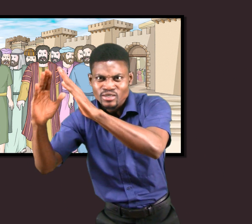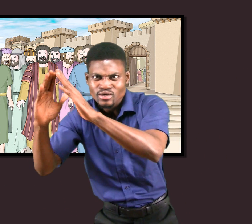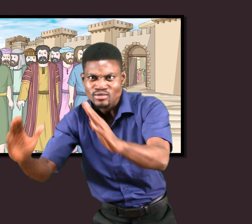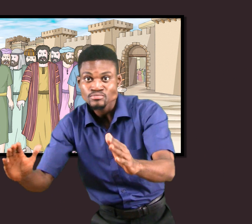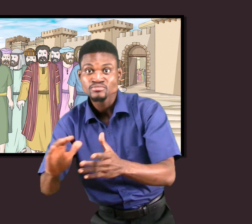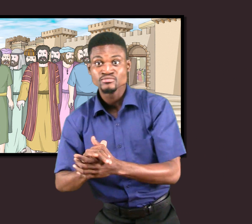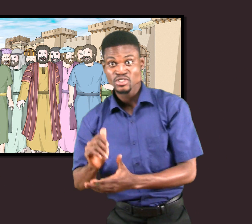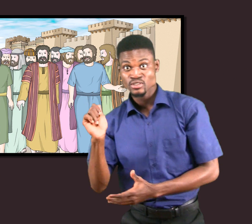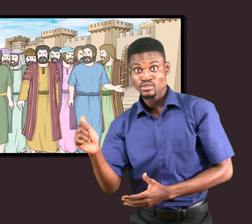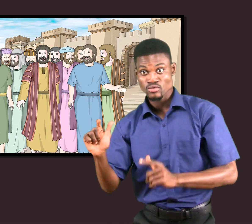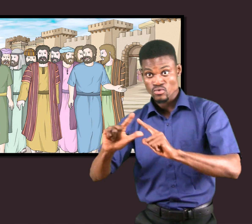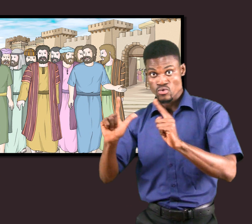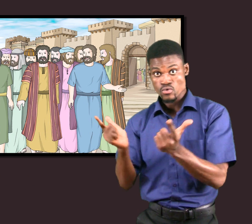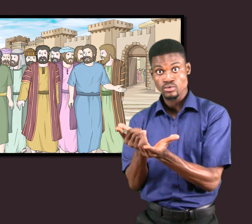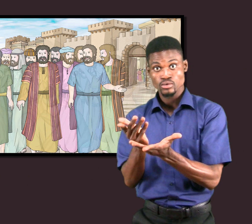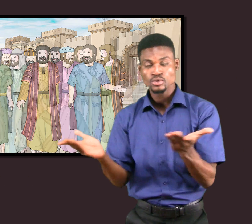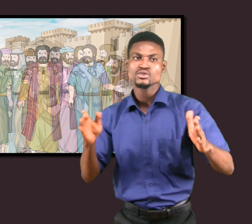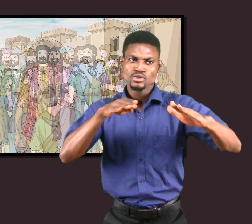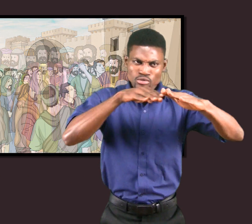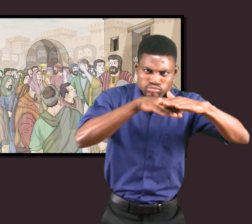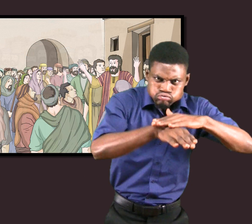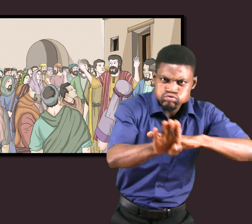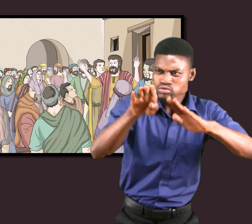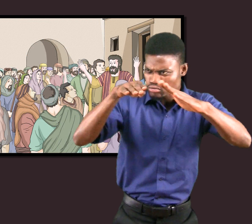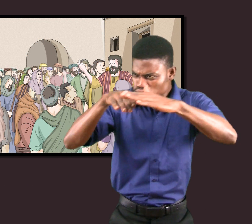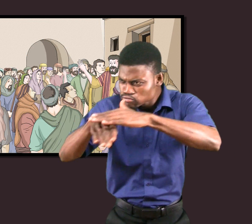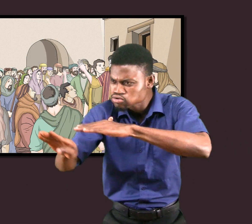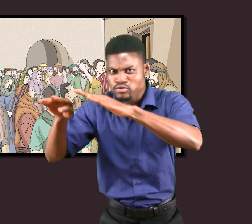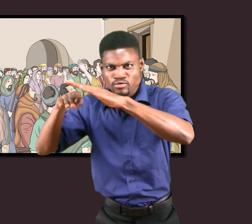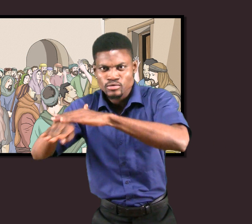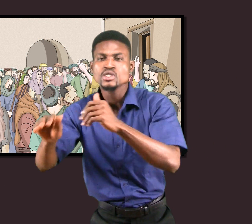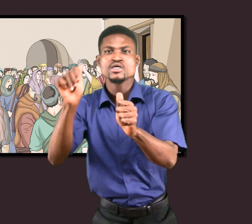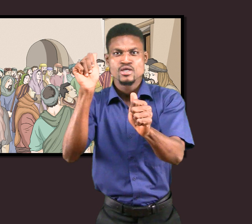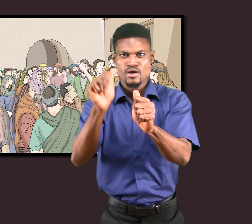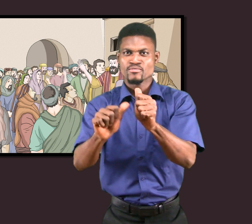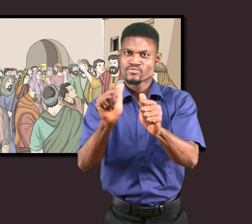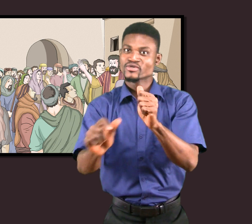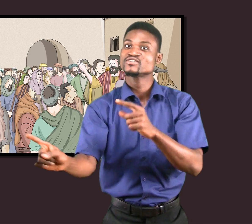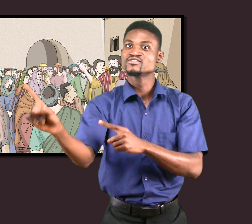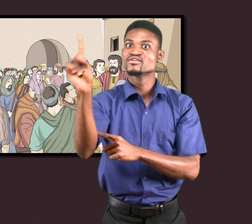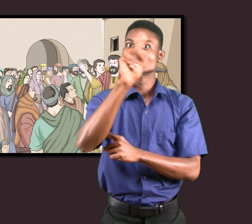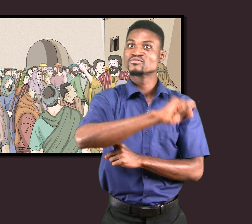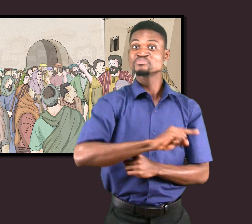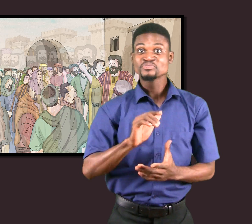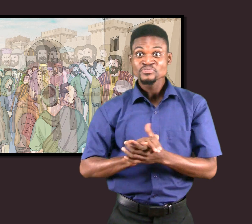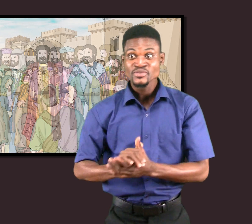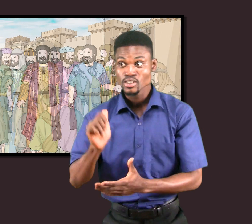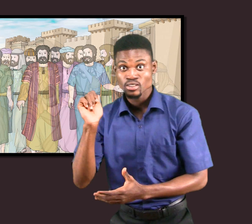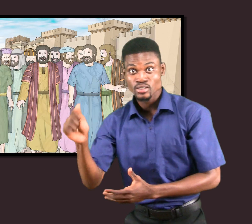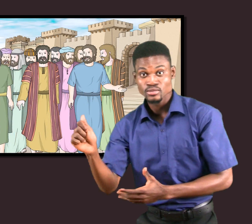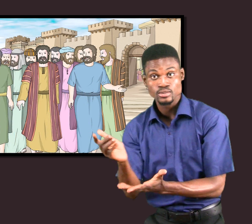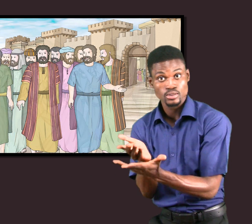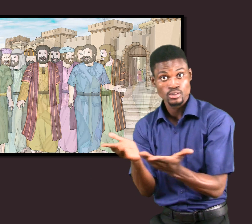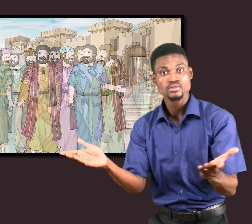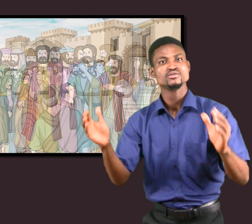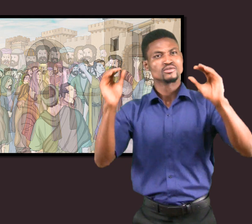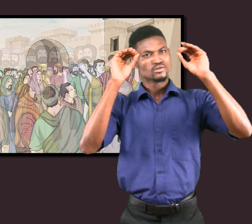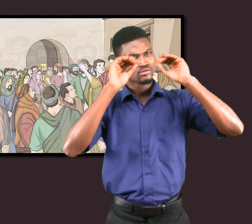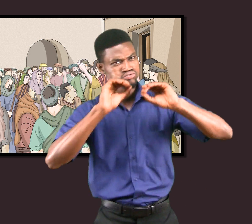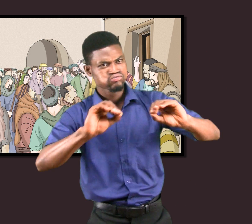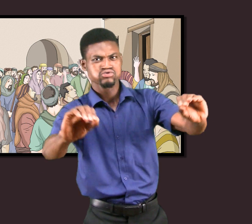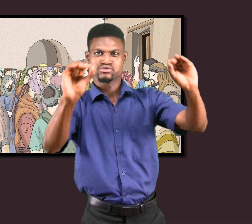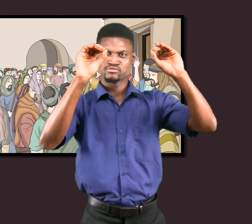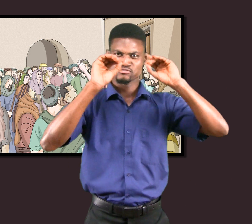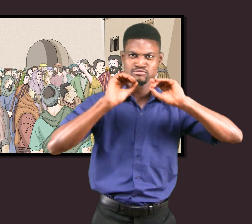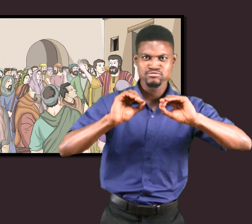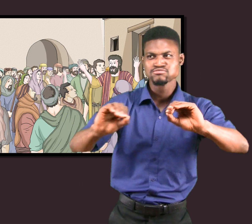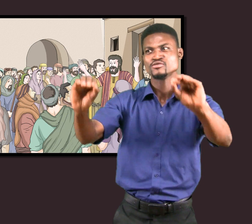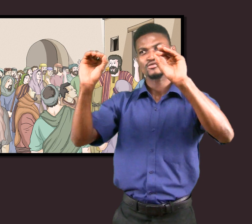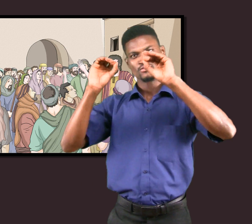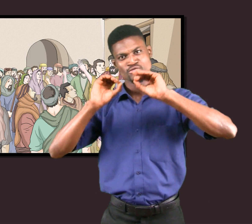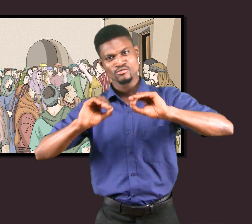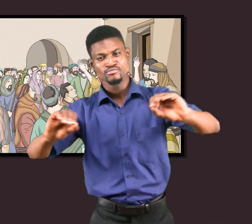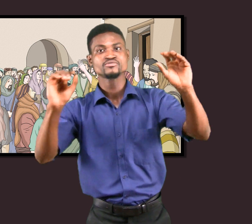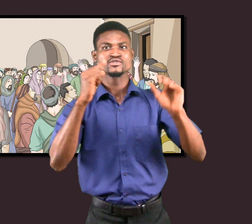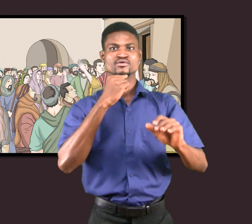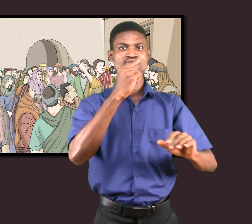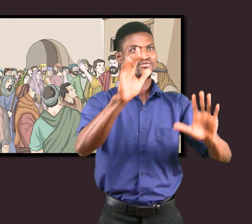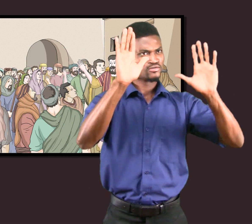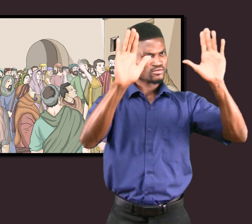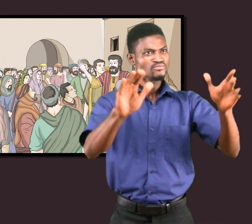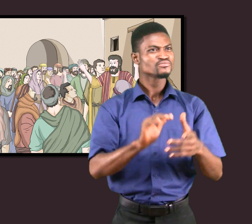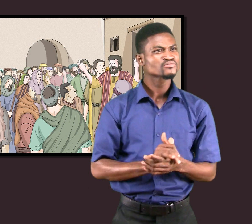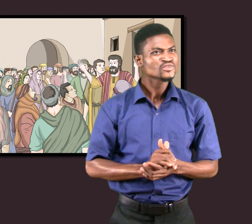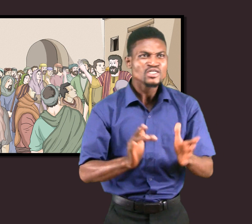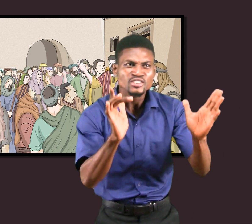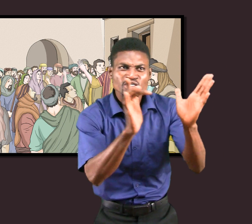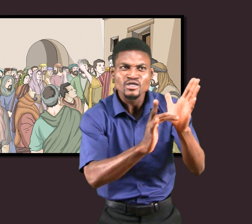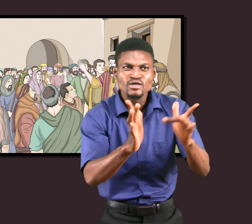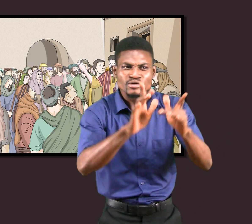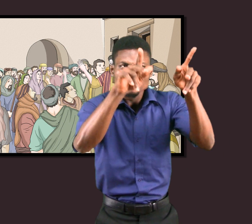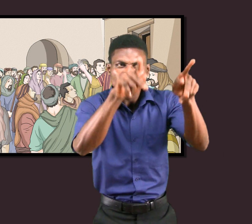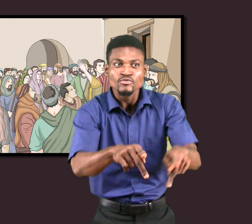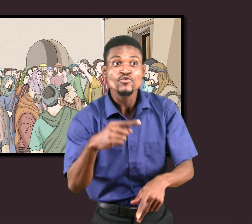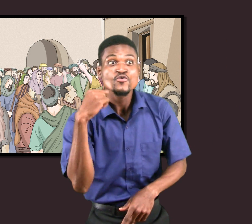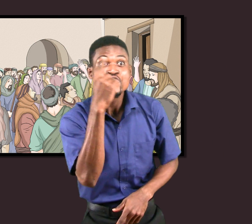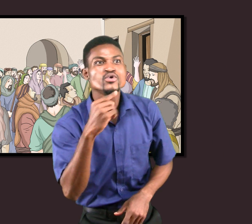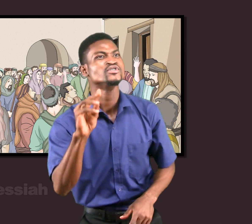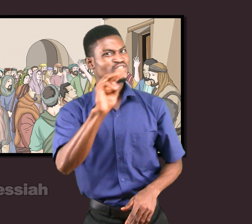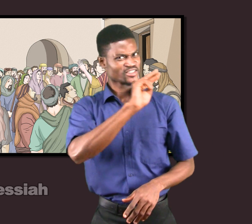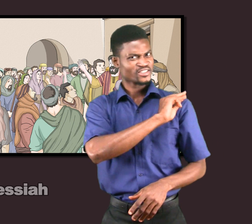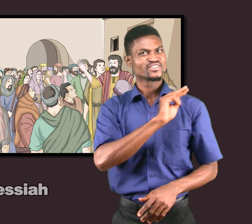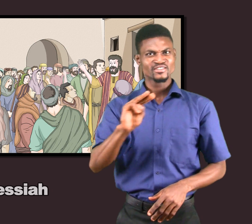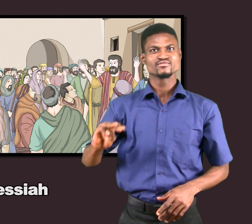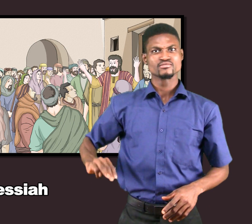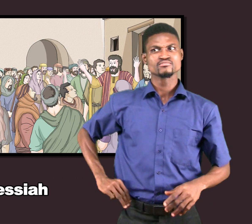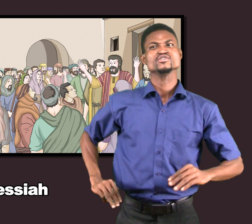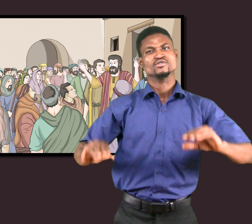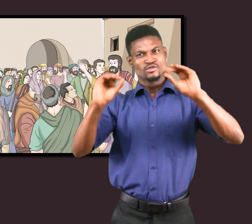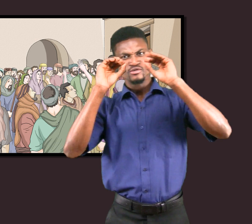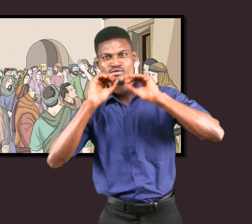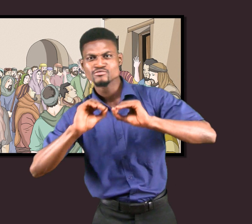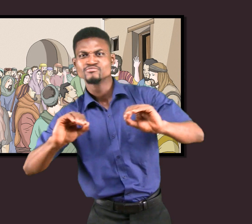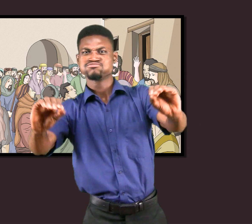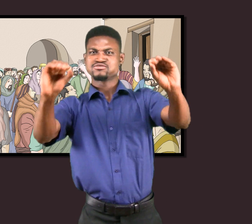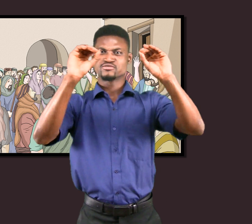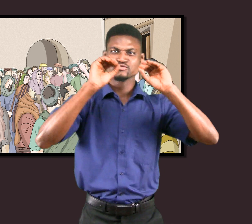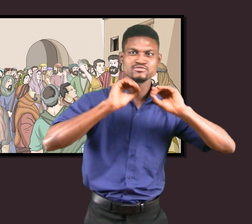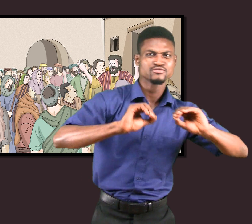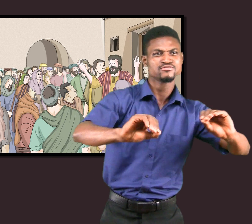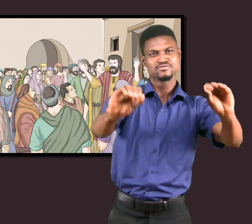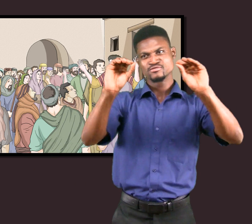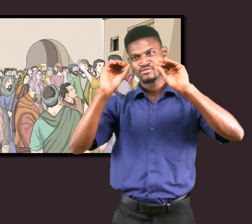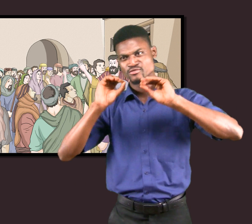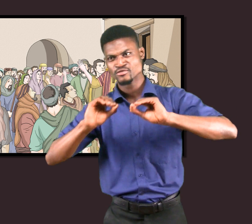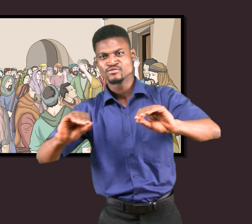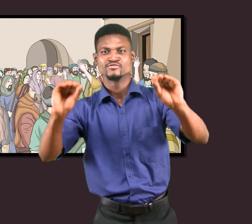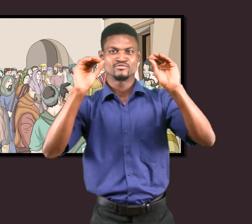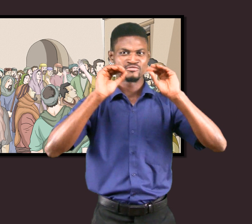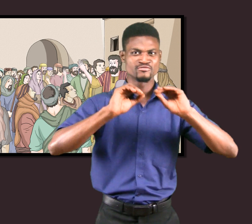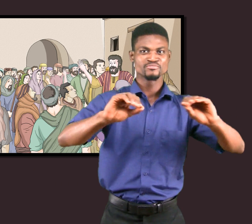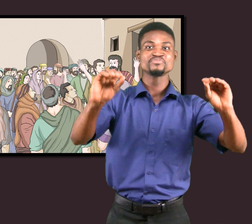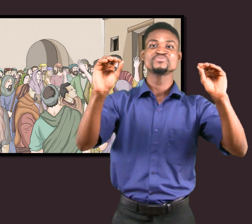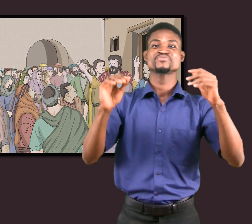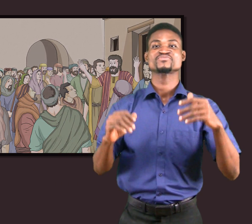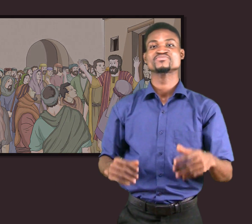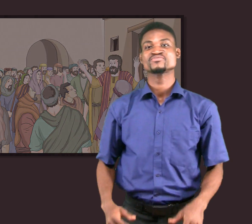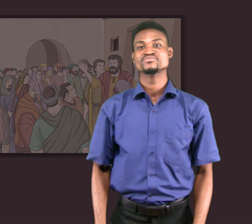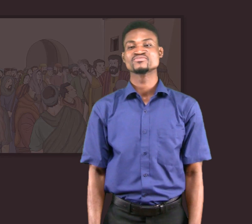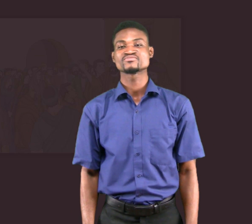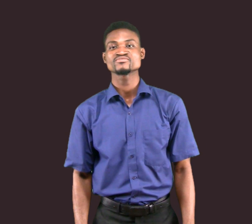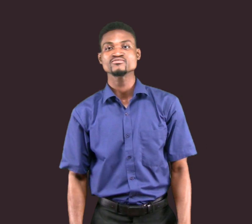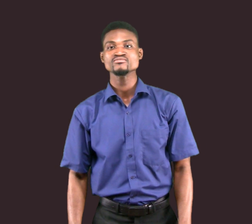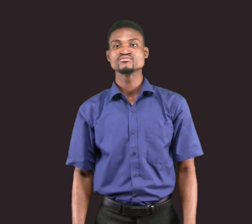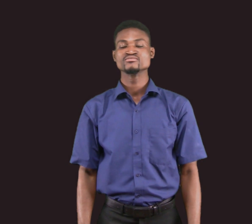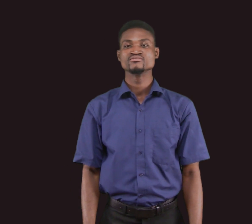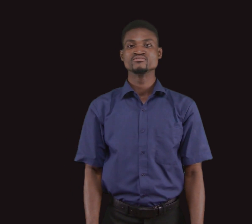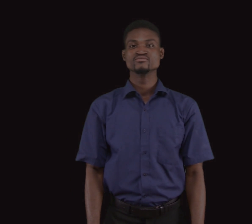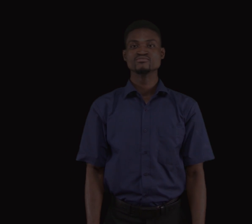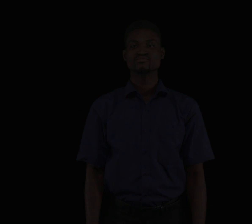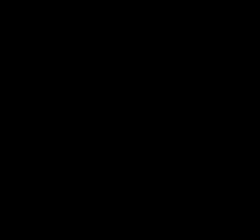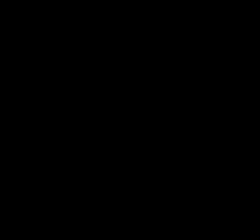Every day, in the temple courts and from house to house, they did not stop teaching and proclaiming the good news that Jesus is the Christ.